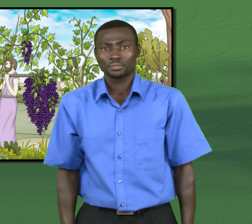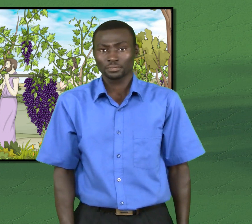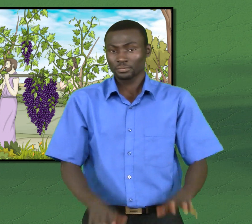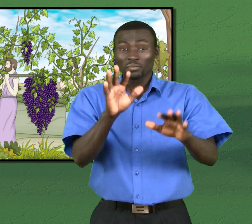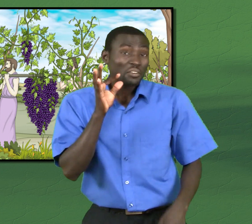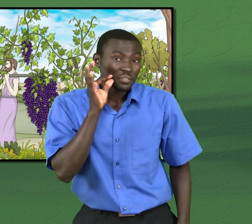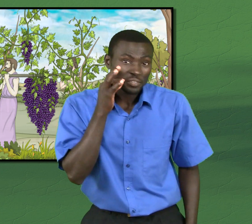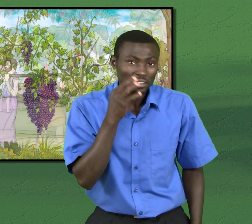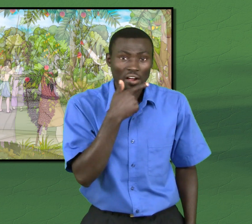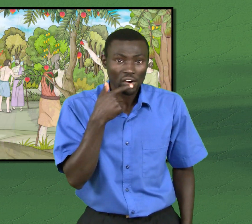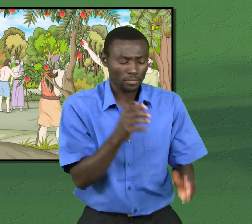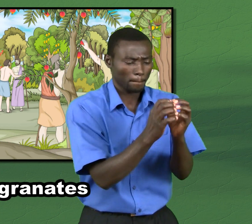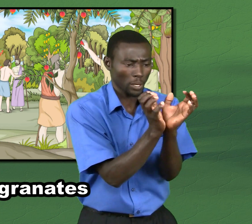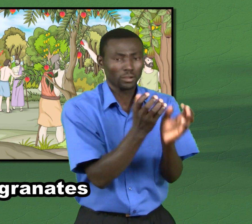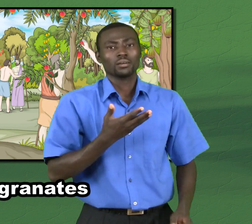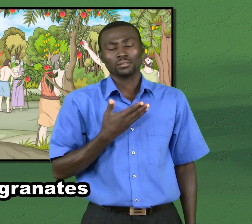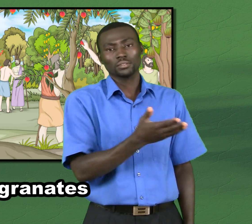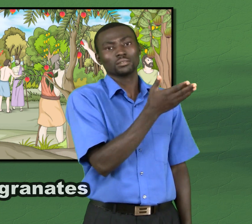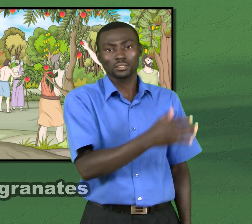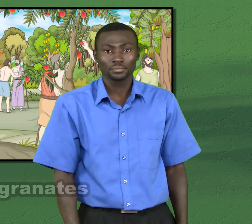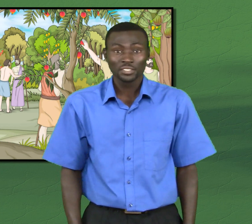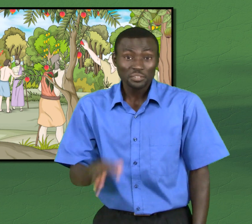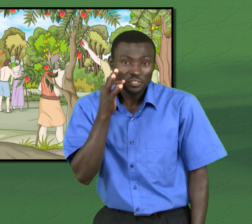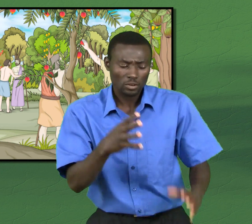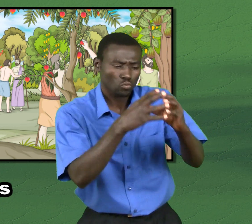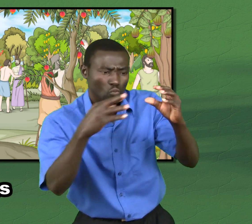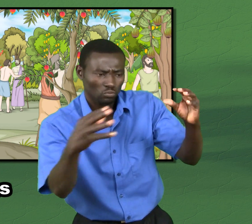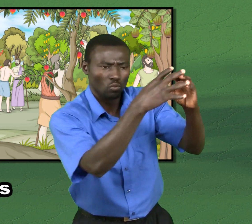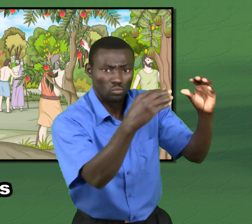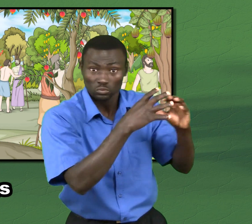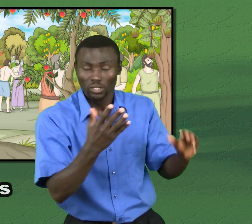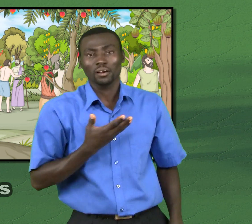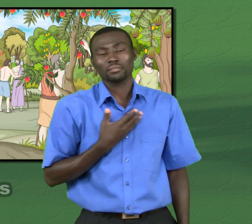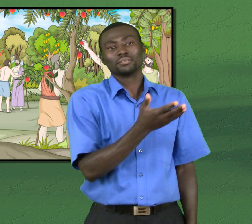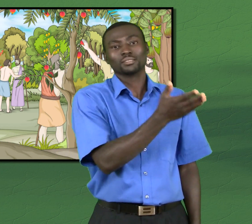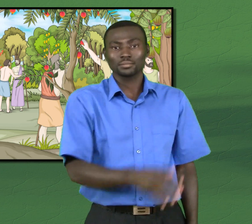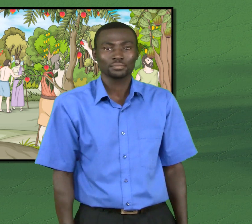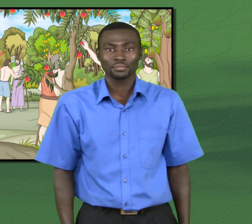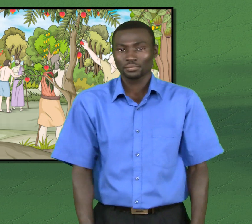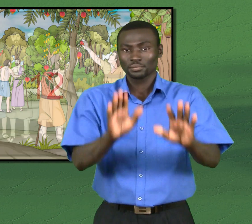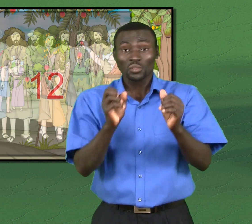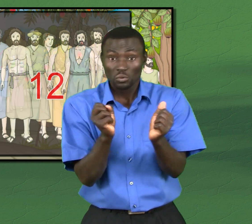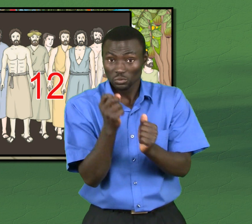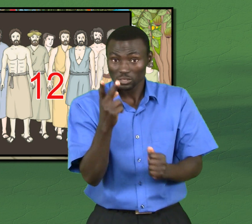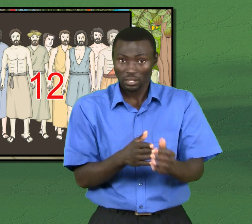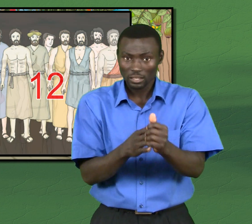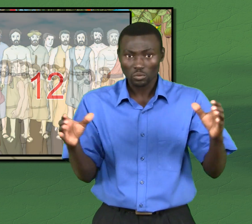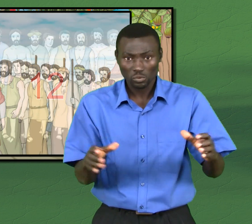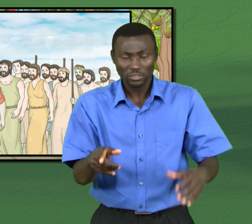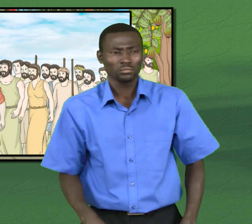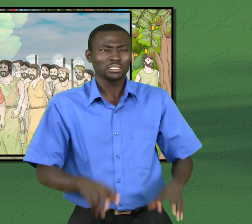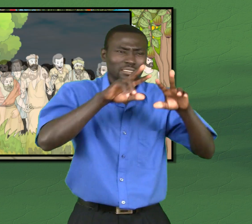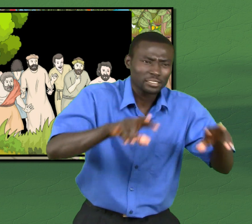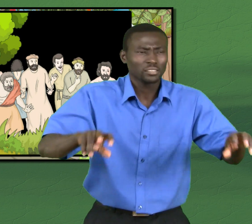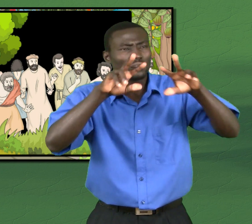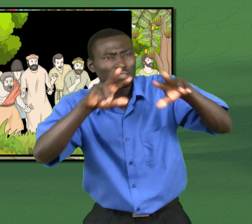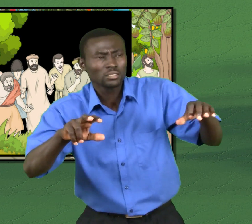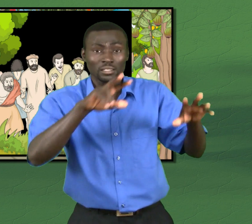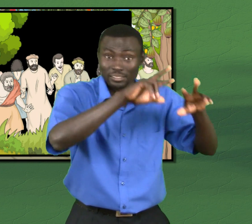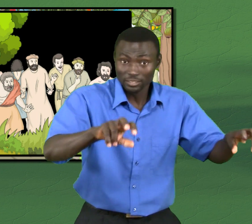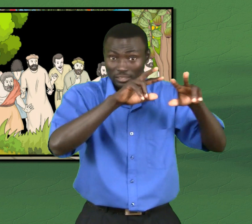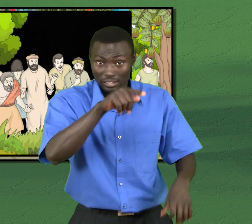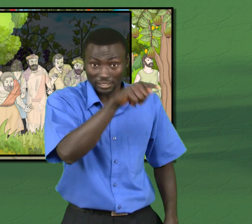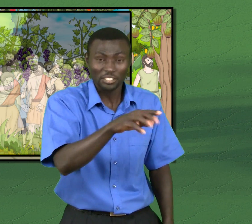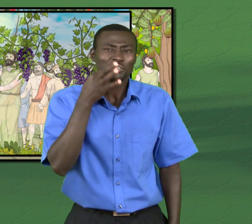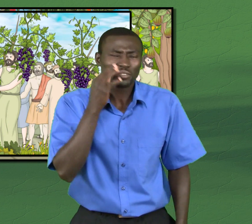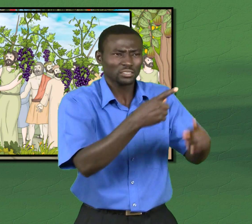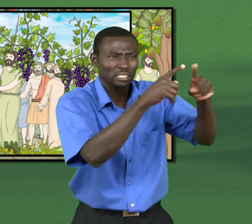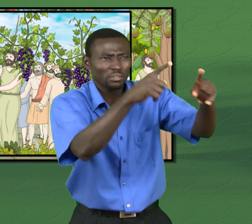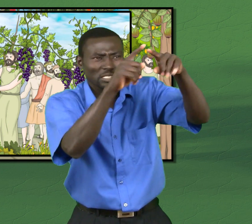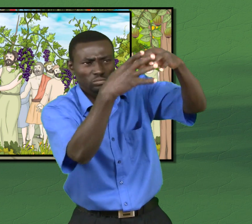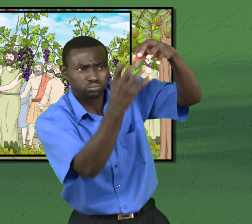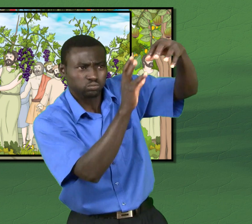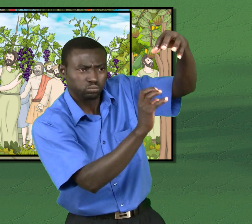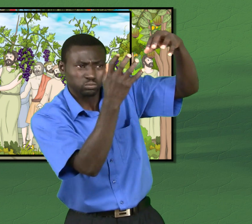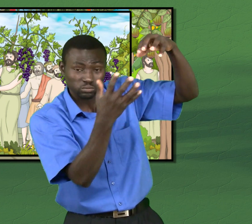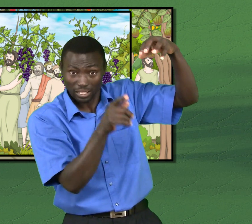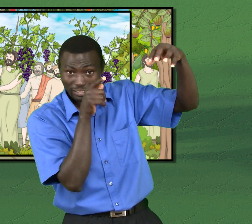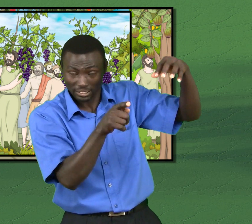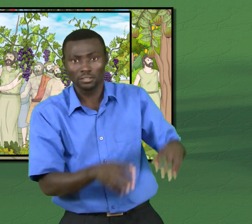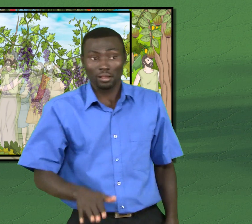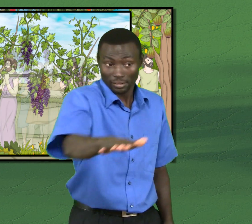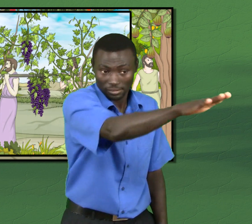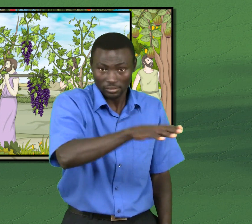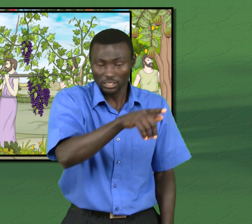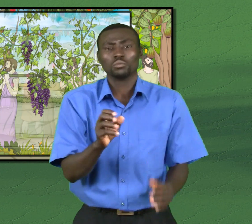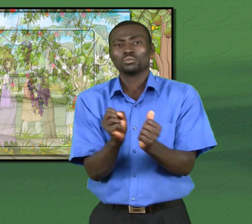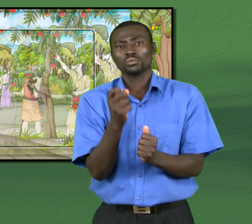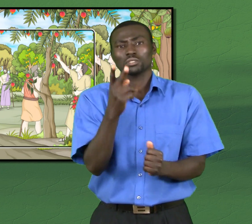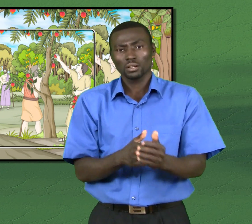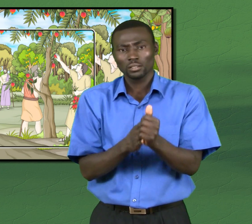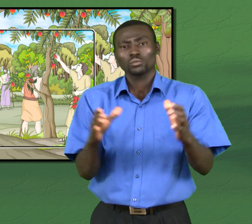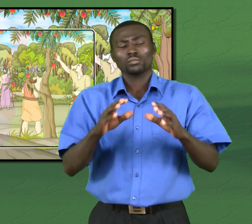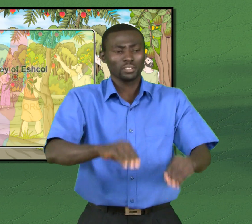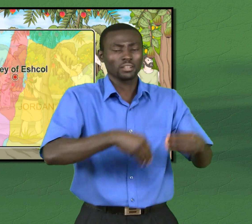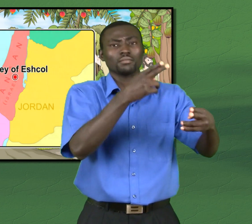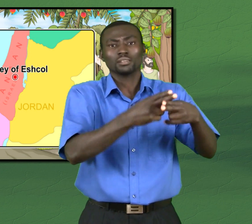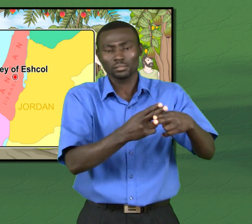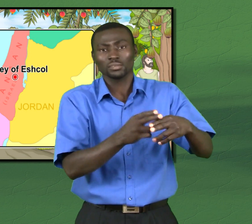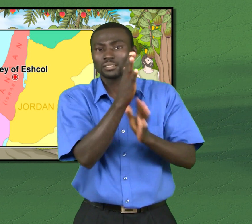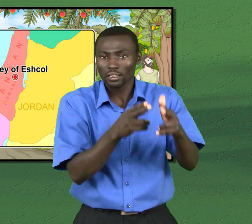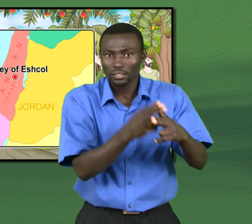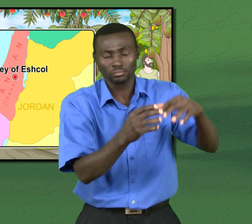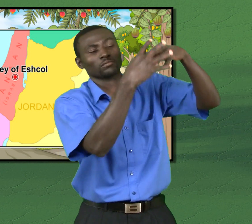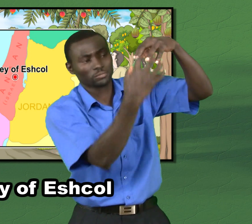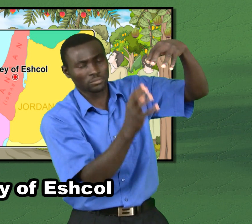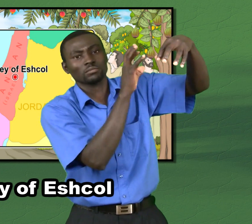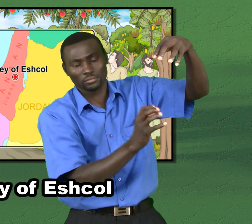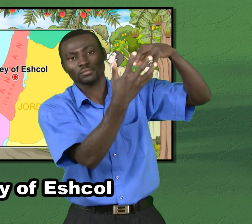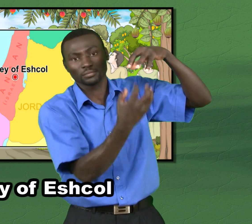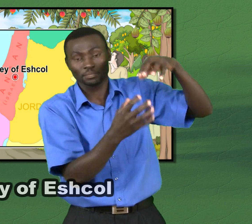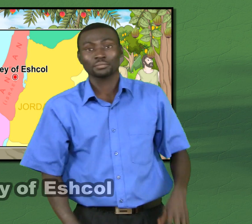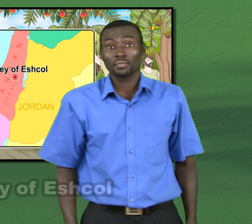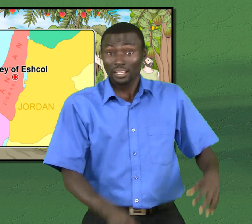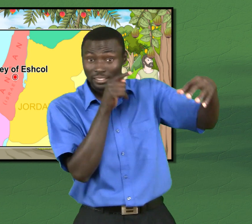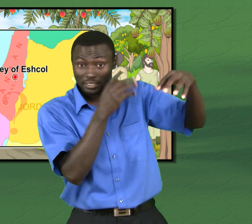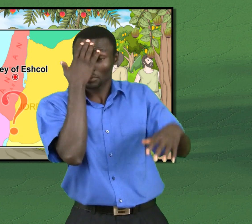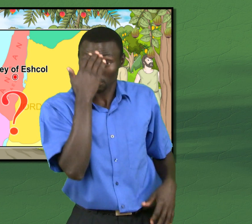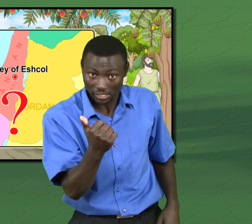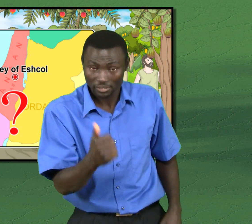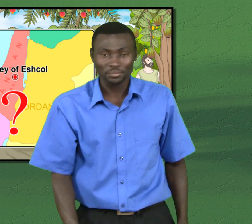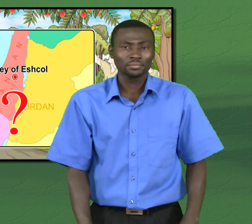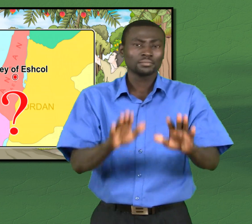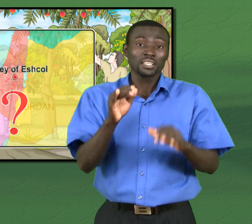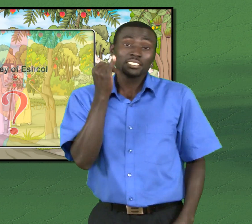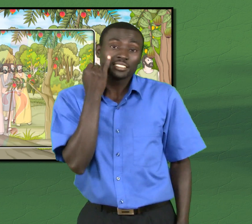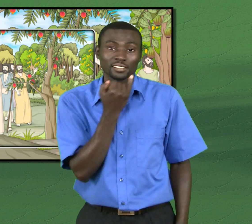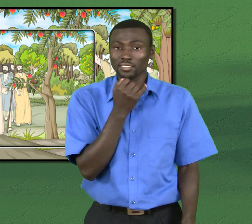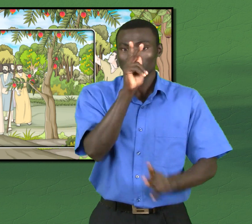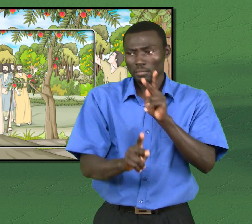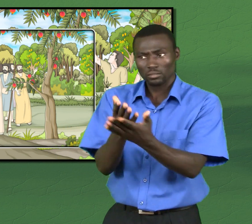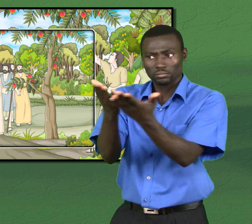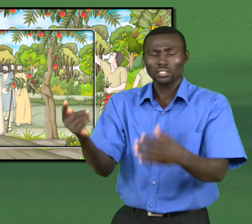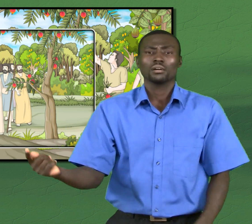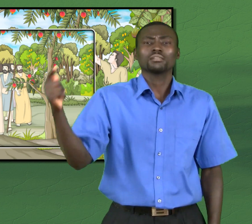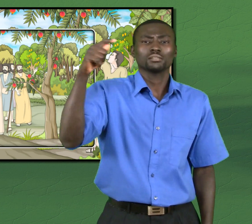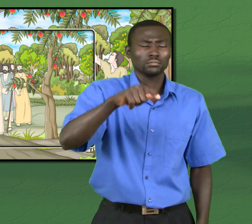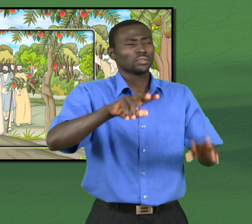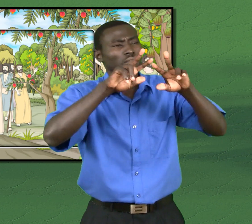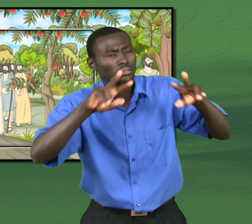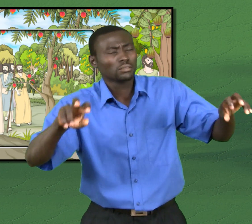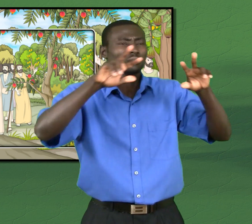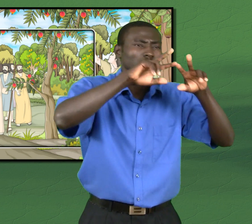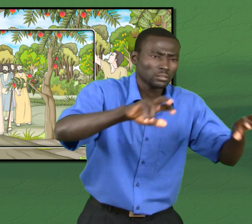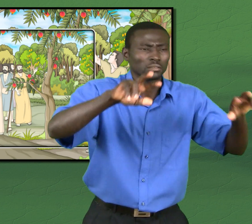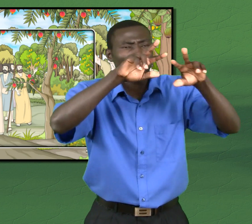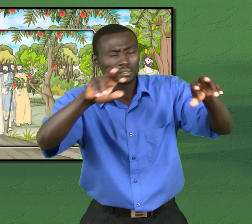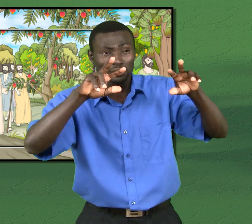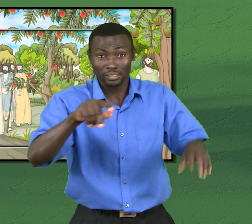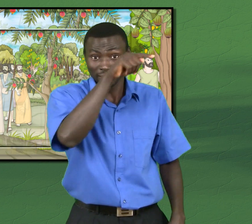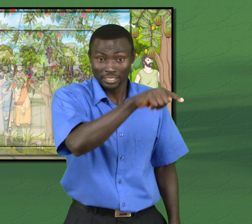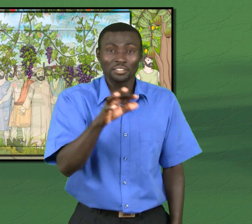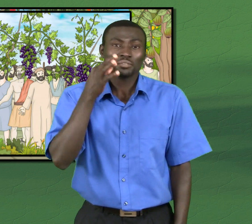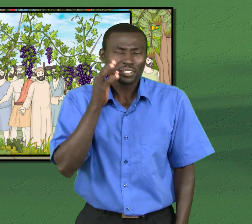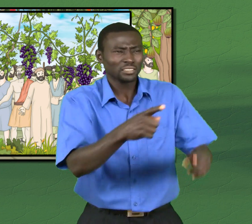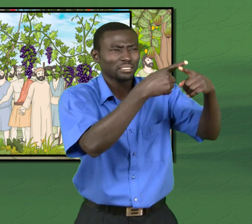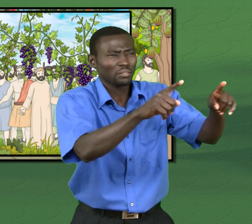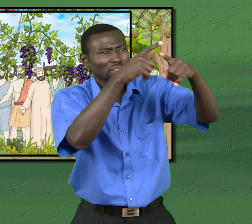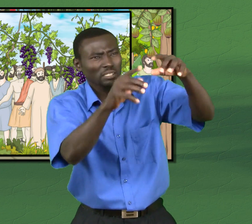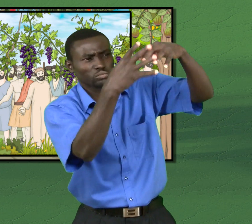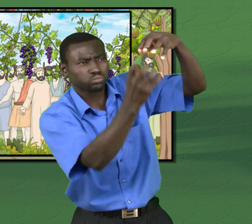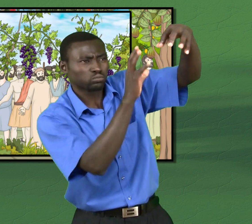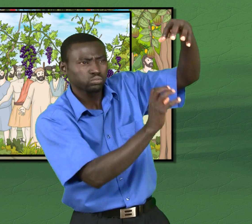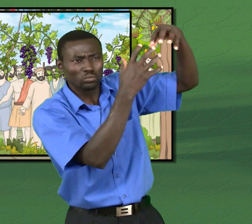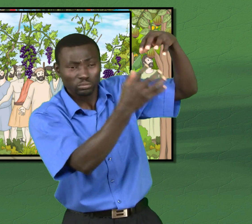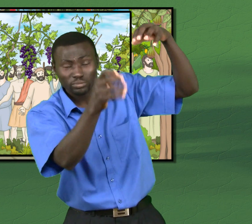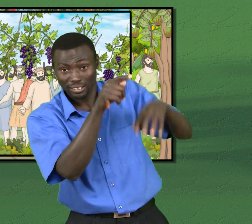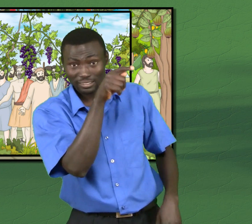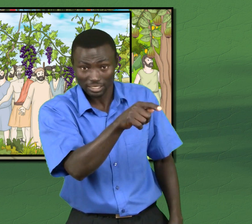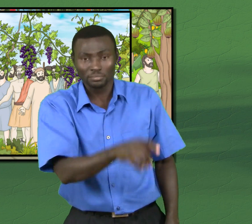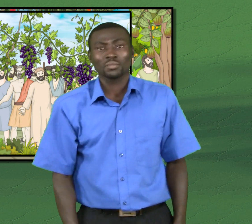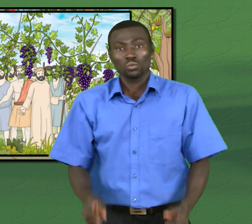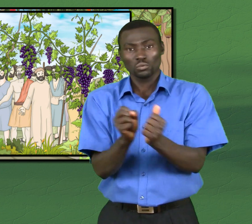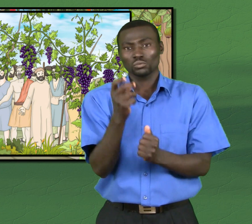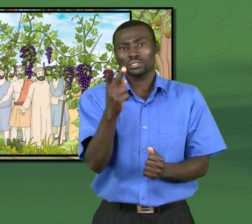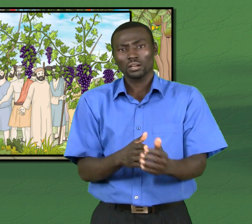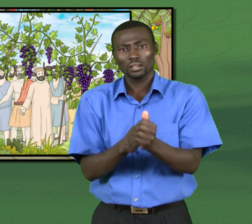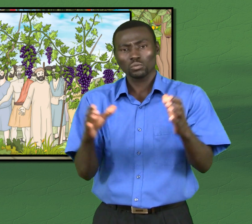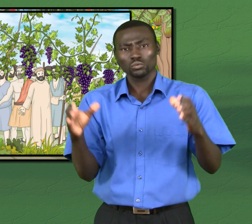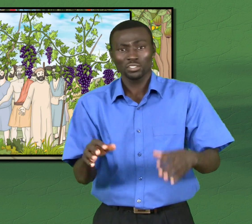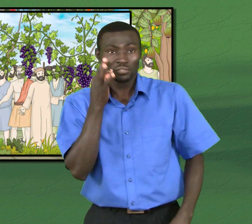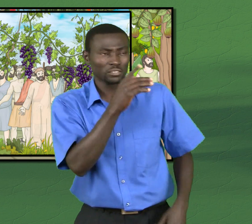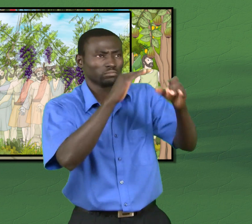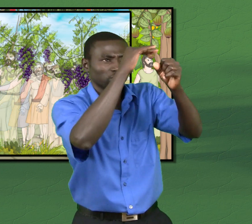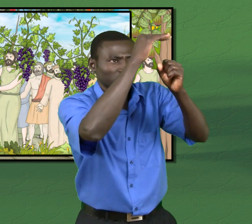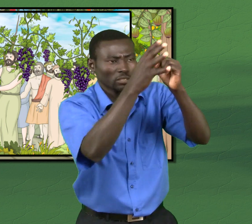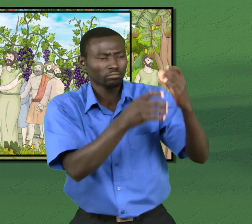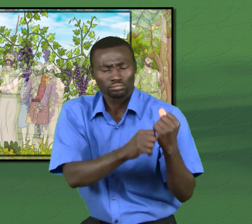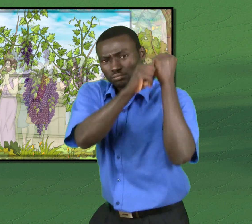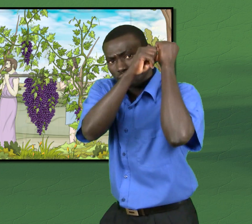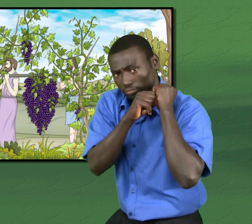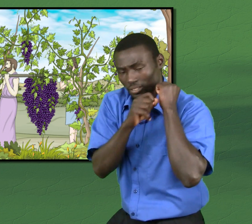They also took some pomegranates and figs. Because of the cluster of grapes the Israelites cut there, that place was called the Valley of Eshcol.